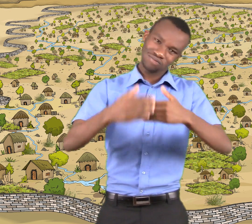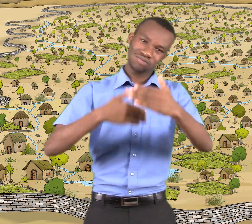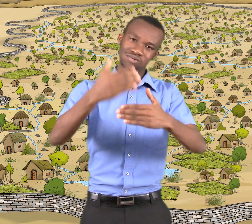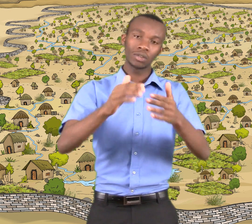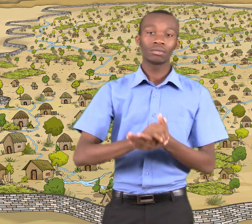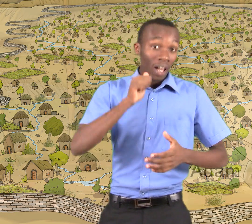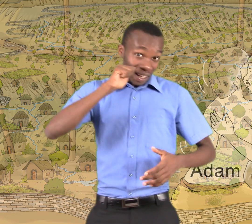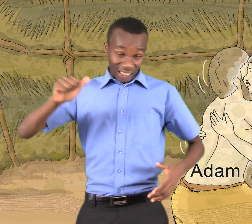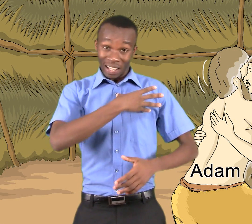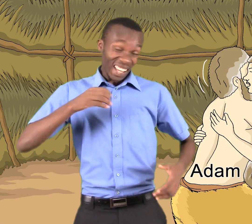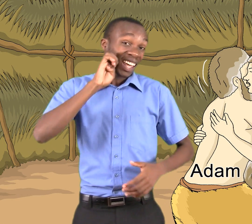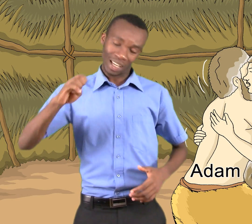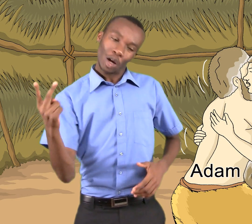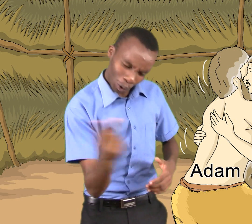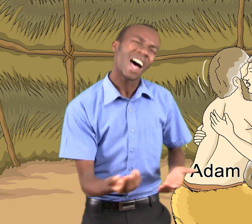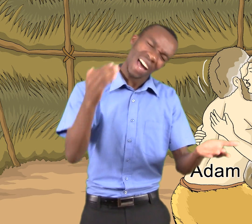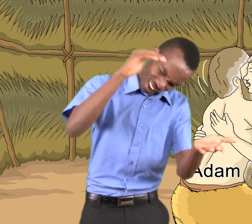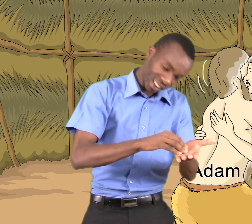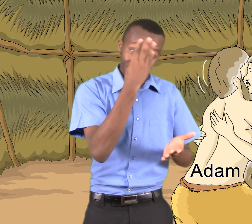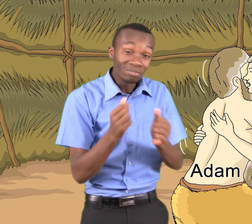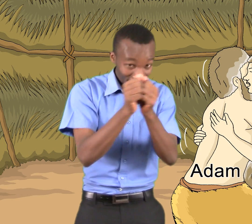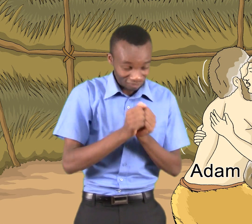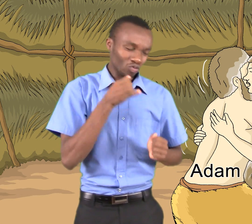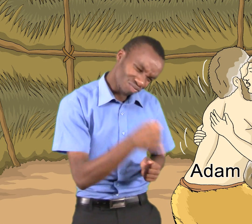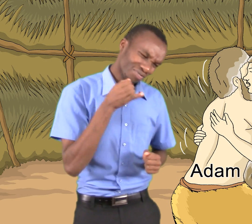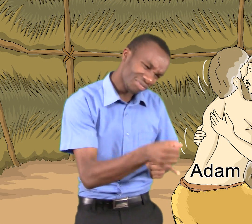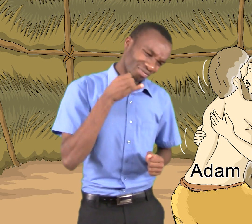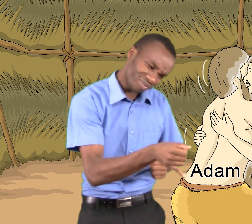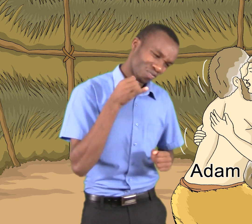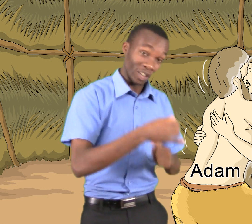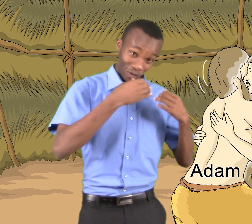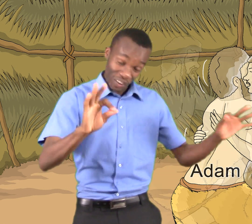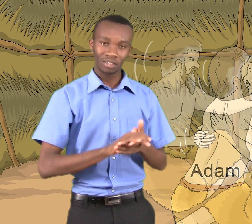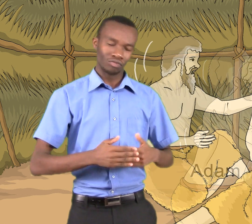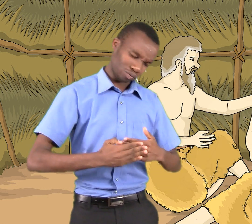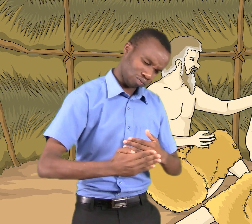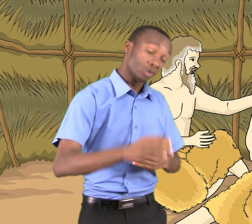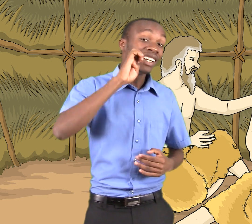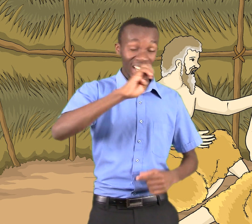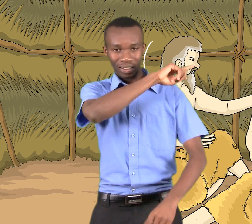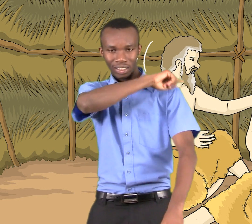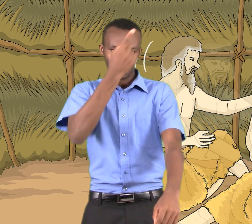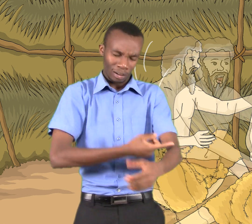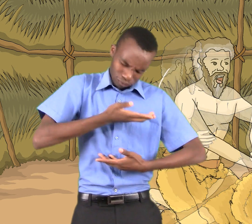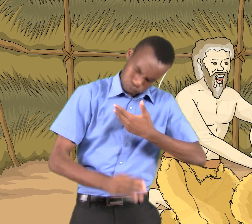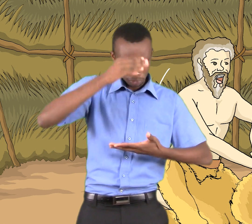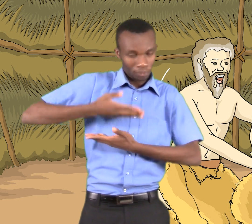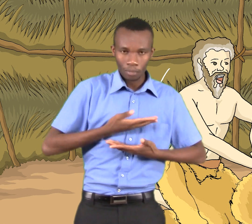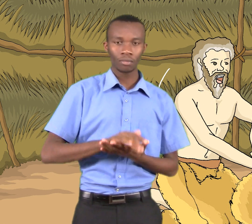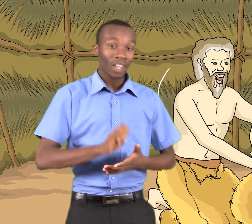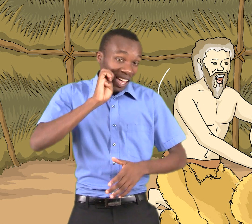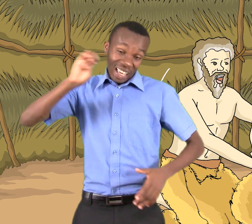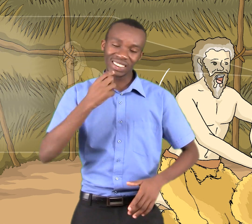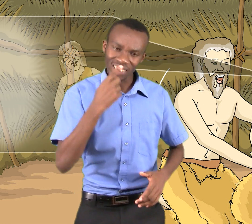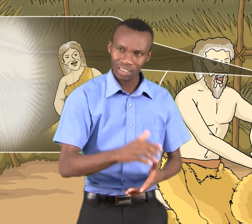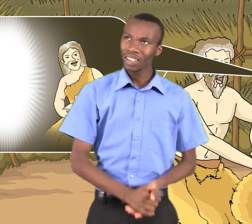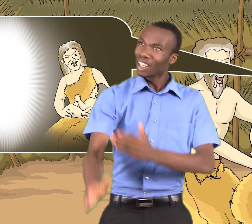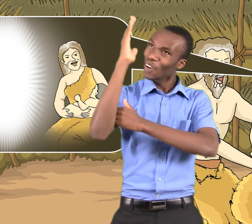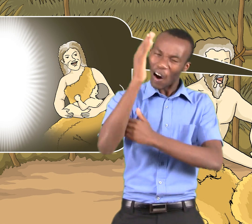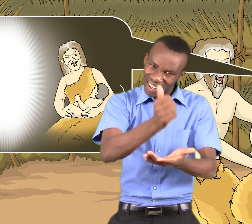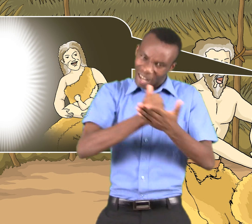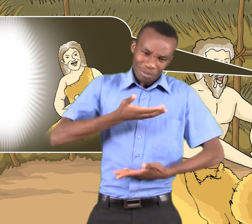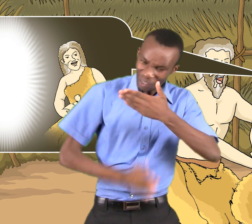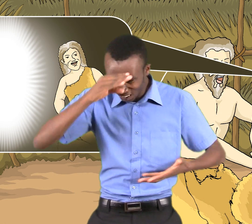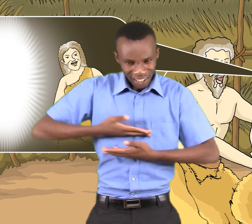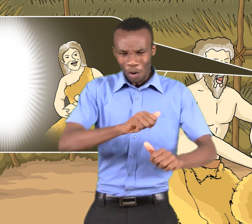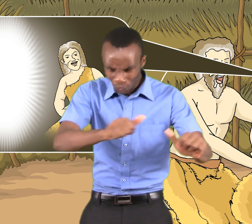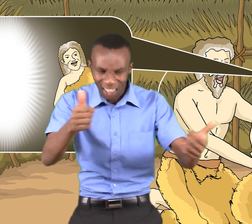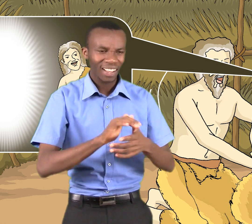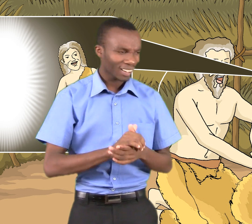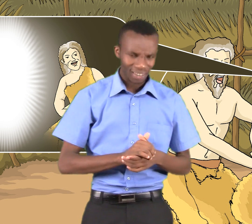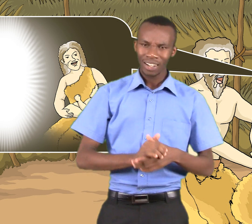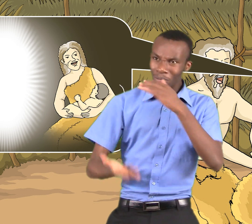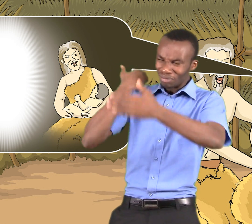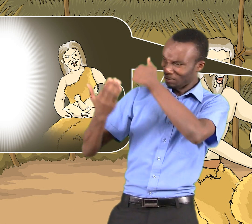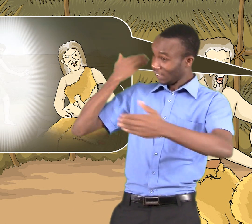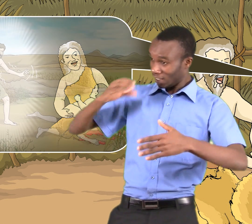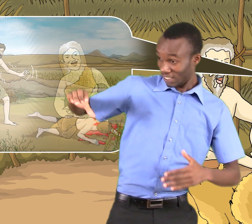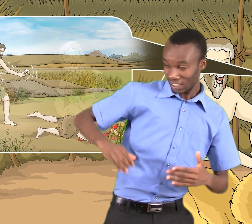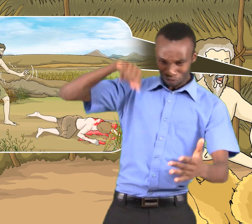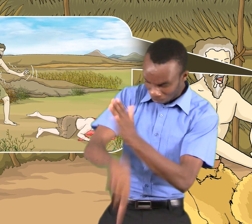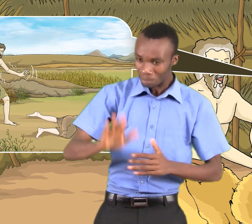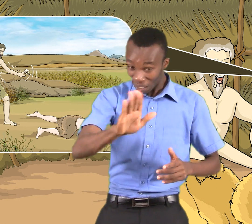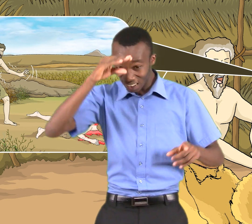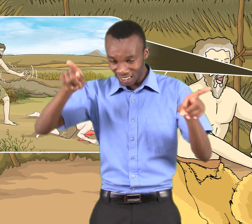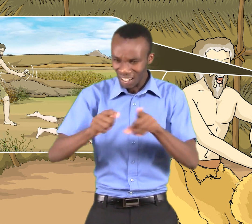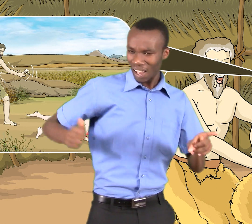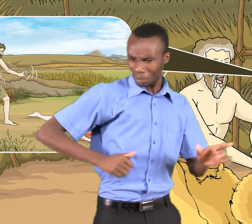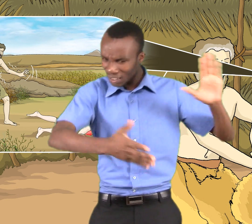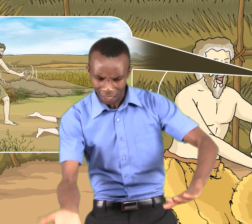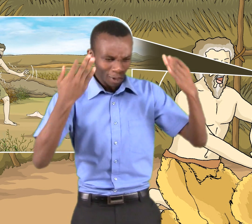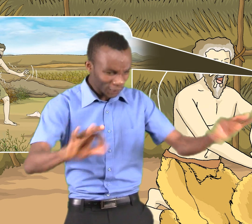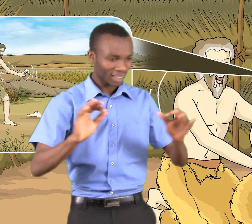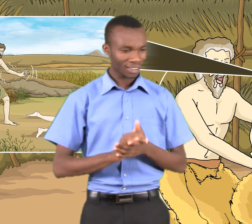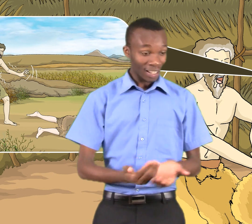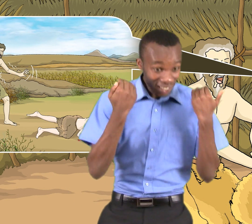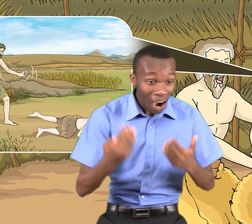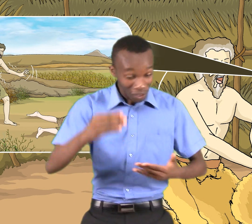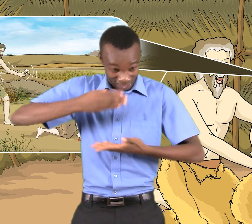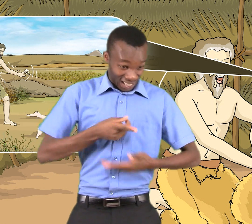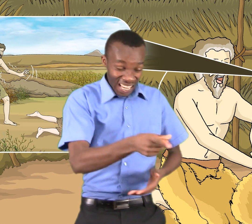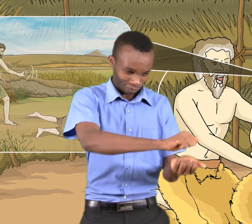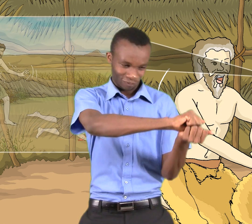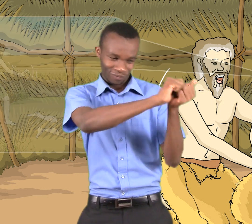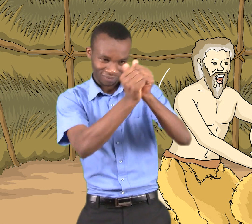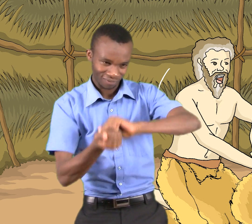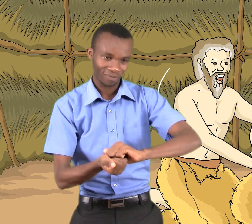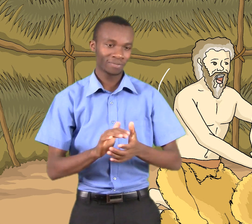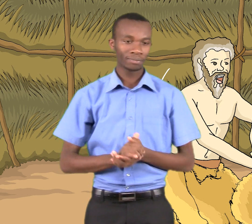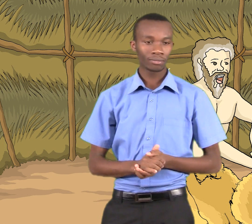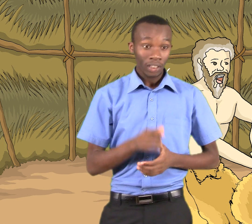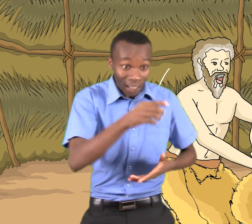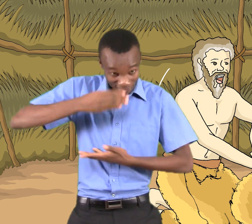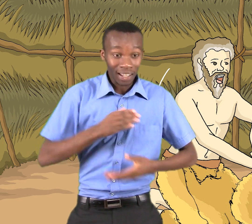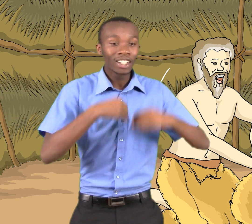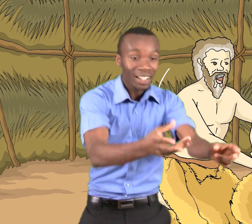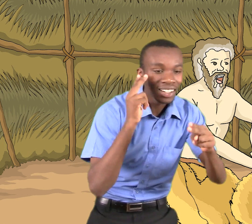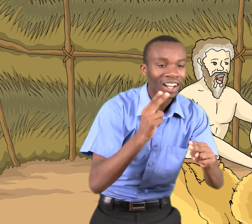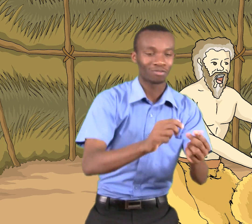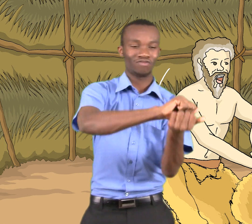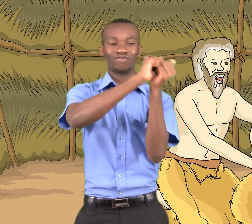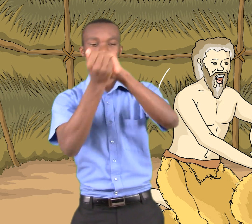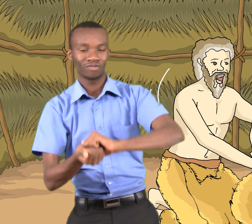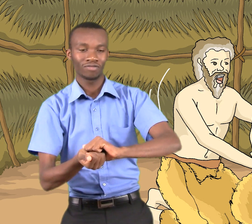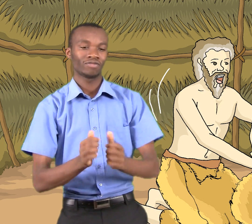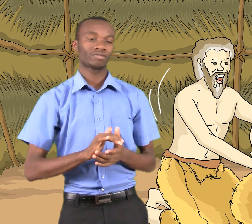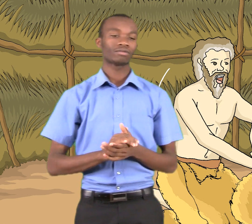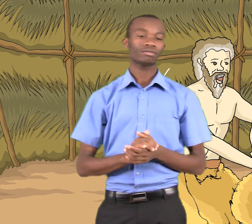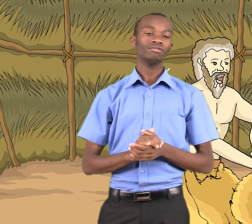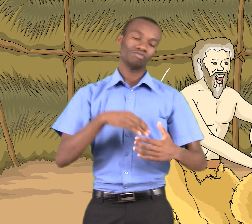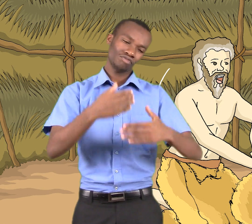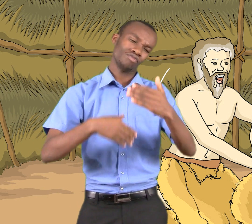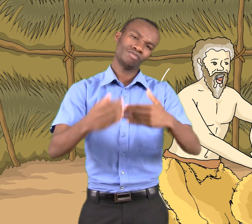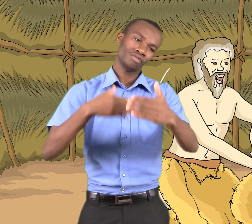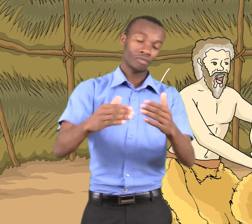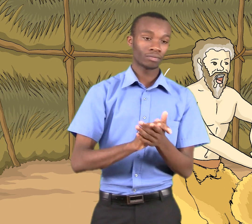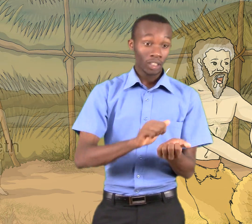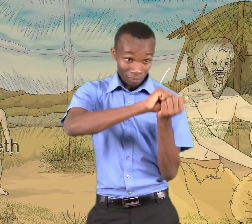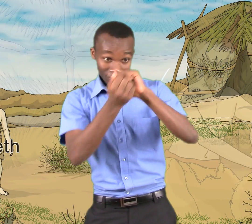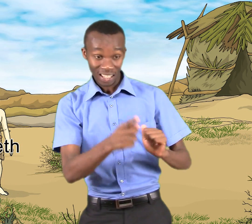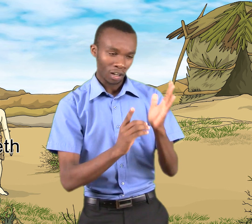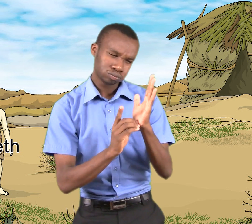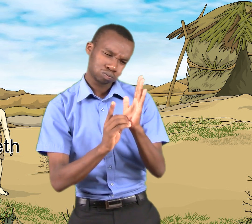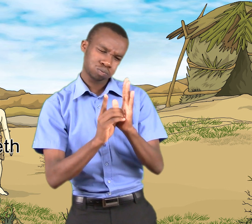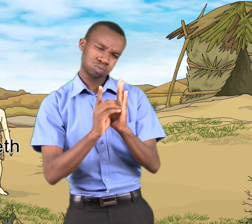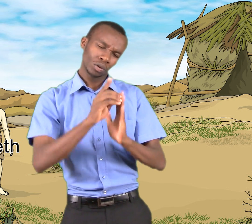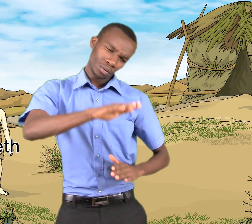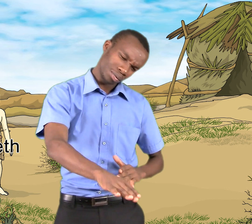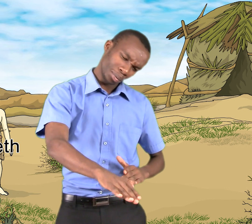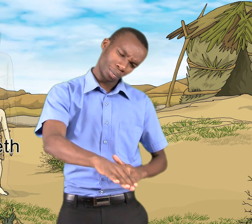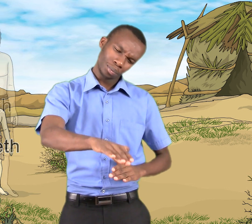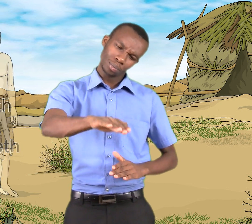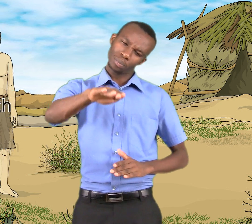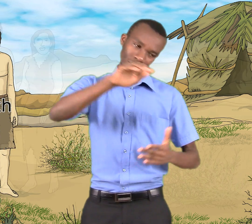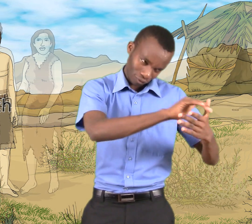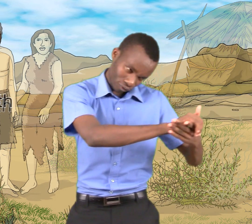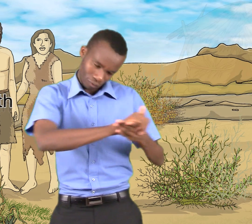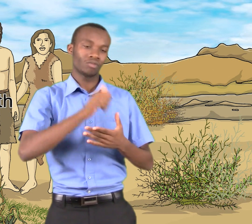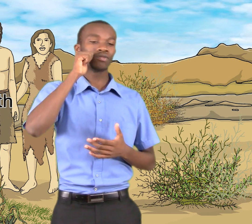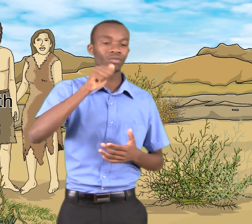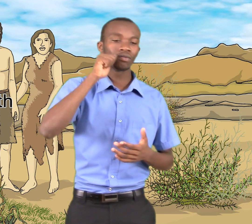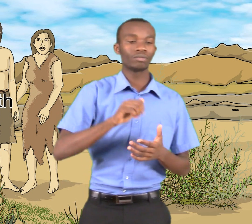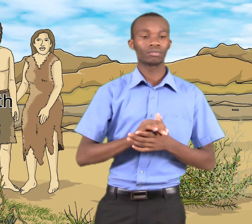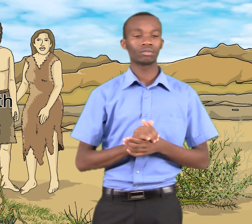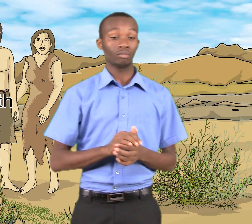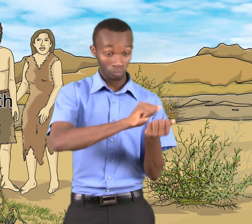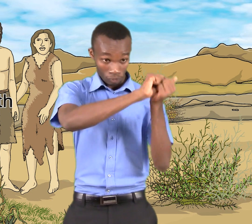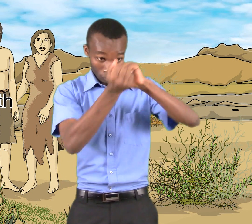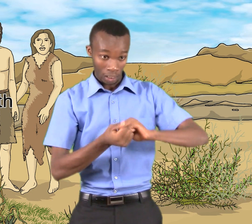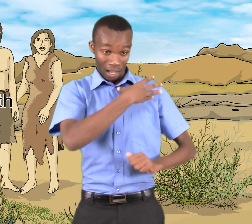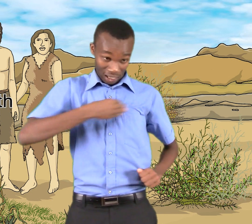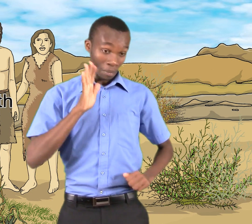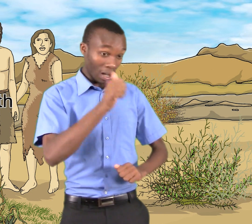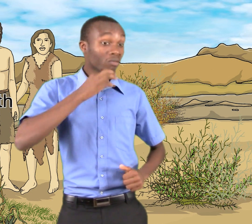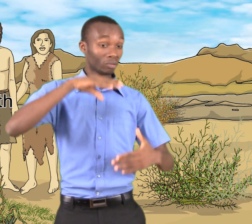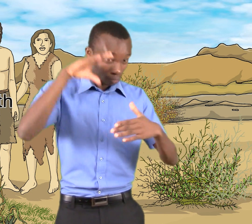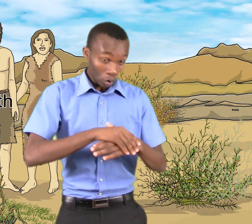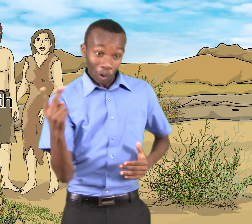And Adam again had relations with his wife, and she gave birth to a son and named him Seth, saying, “God has granted me another seed in place of Abel, since Cain killed him.”